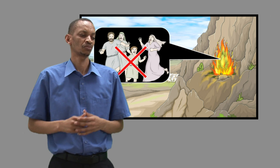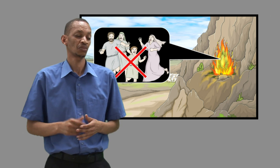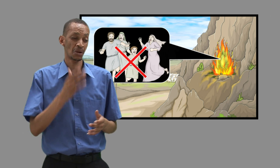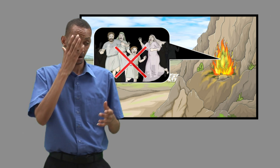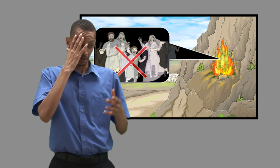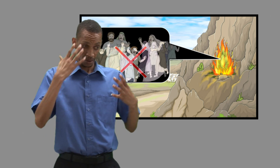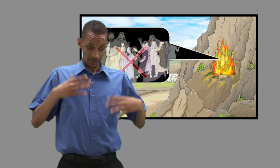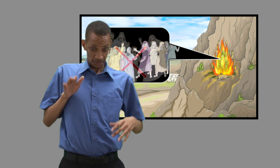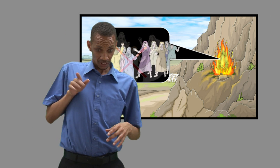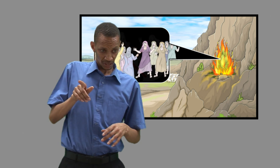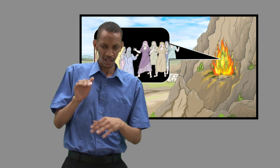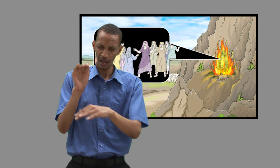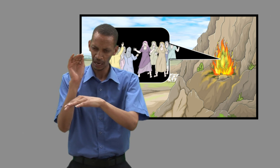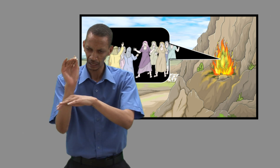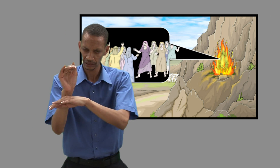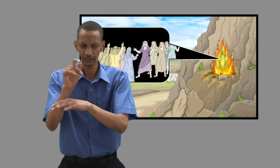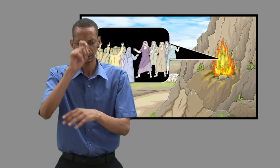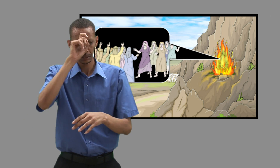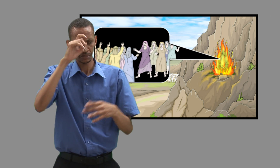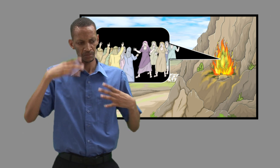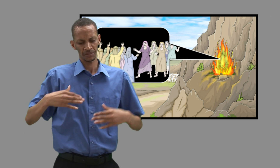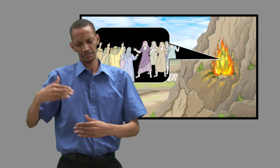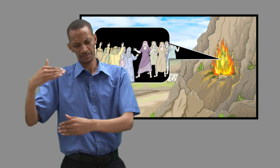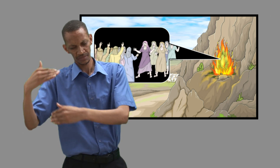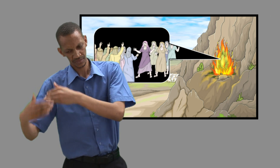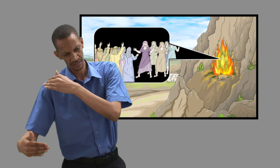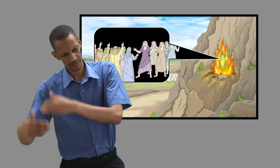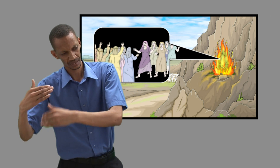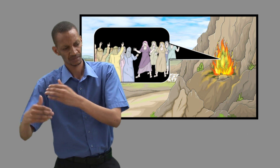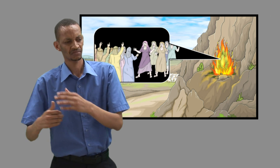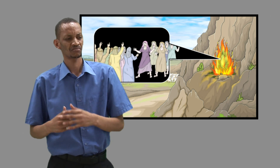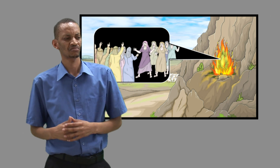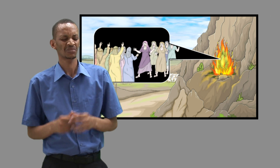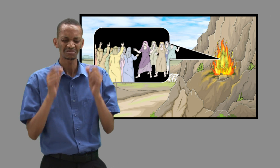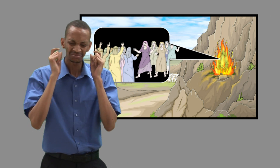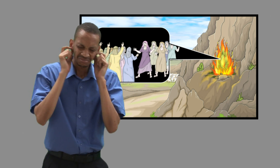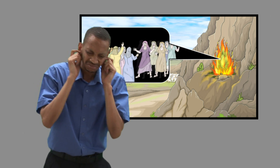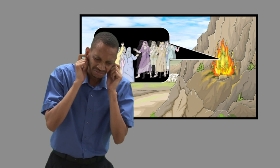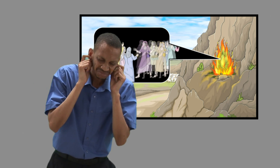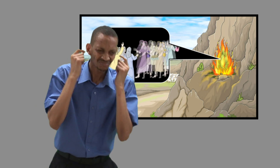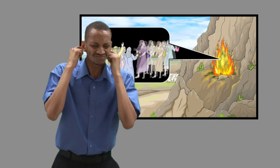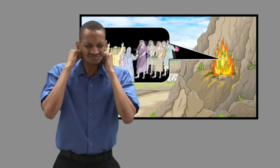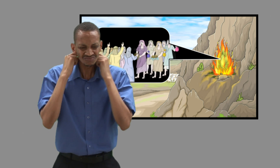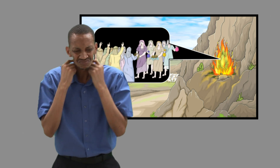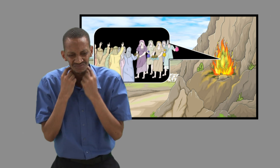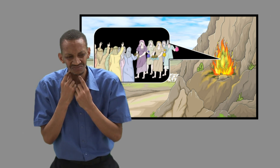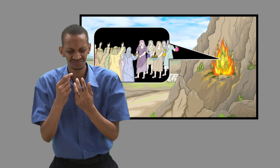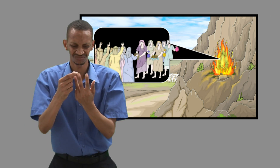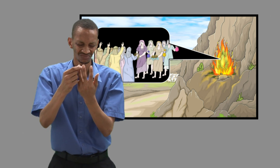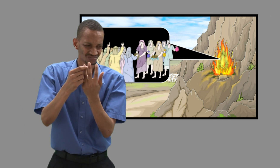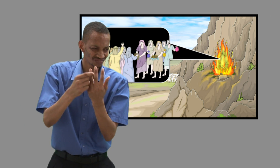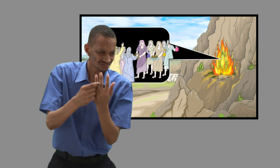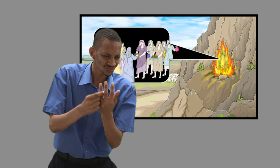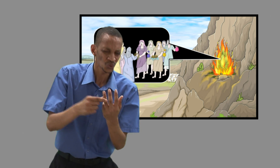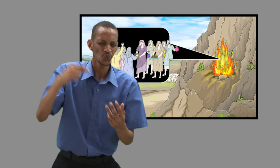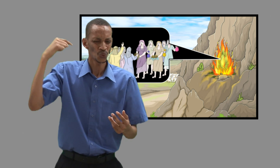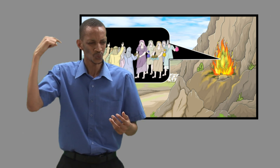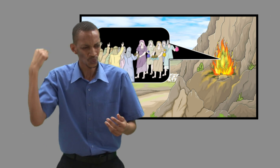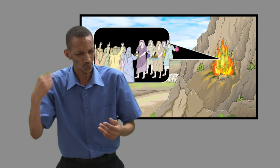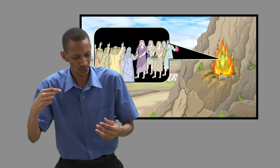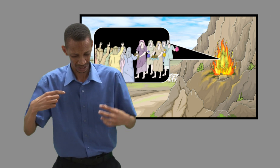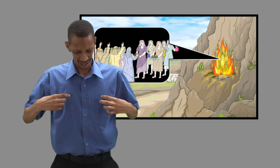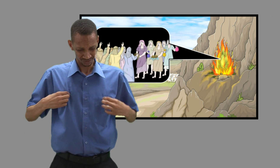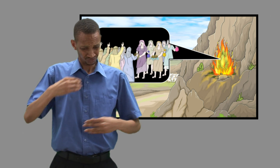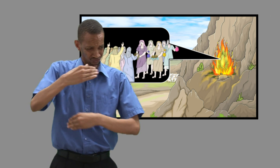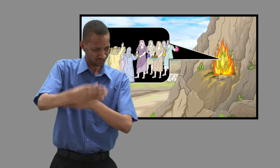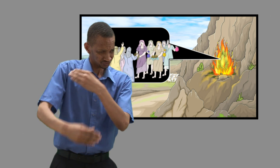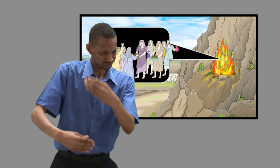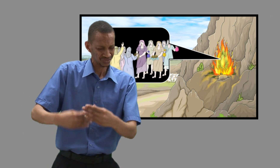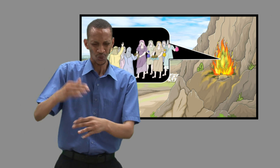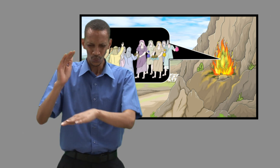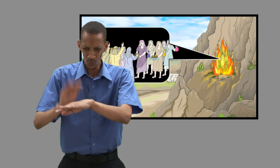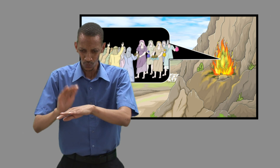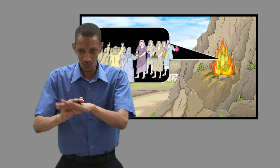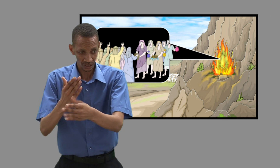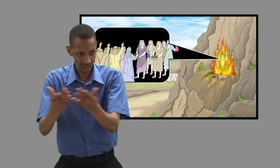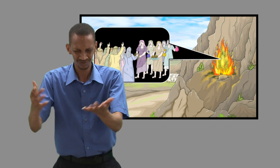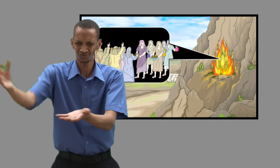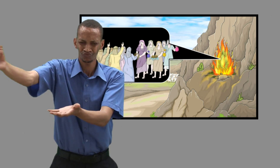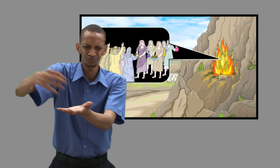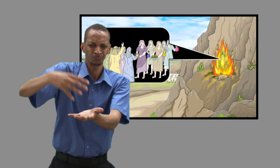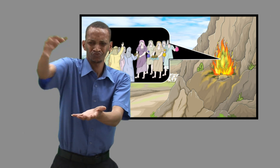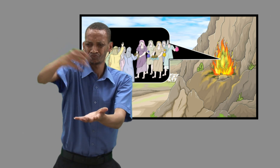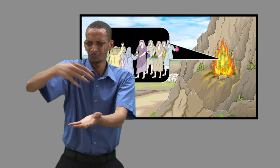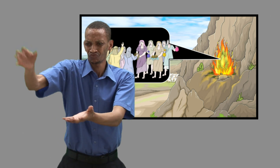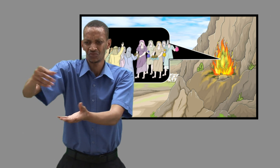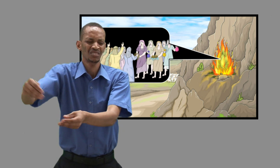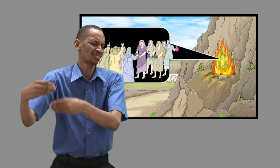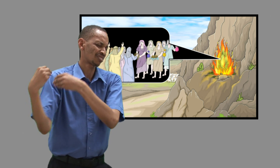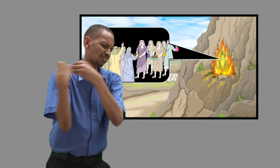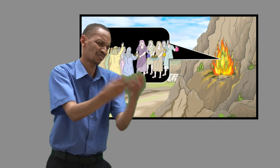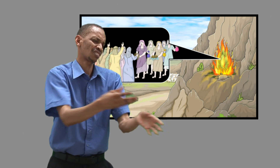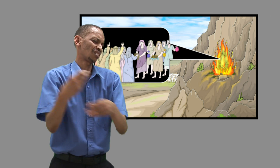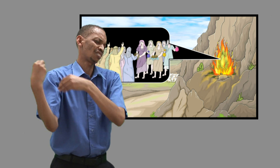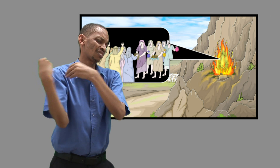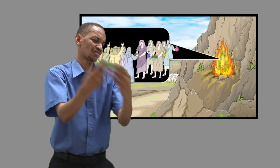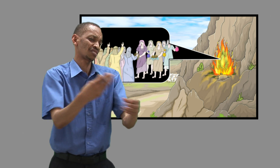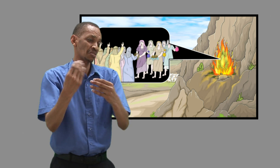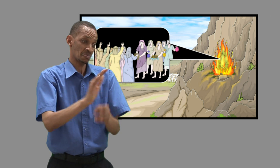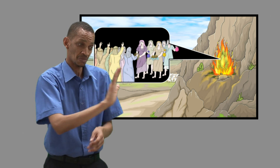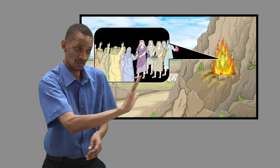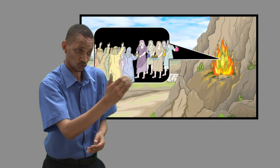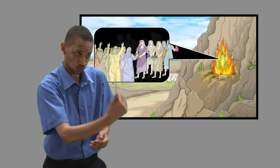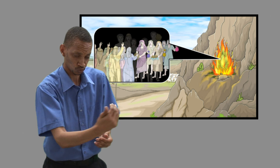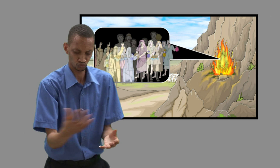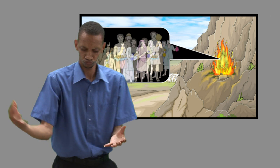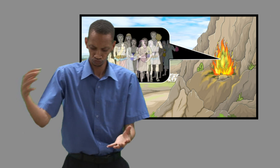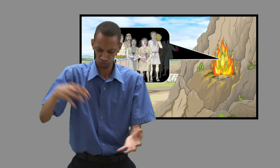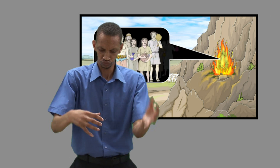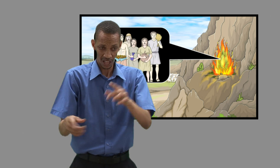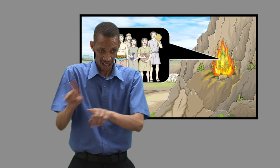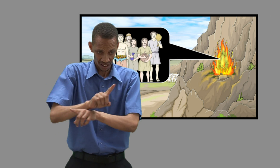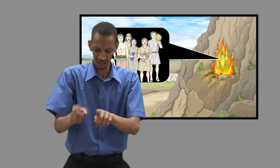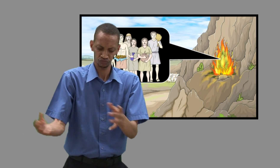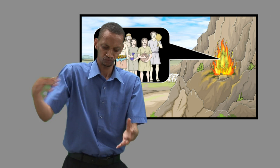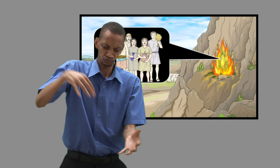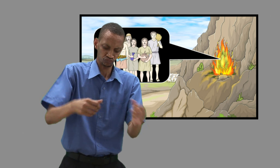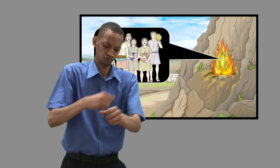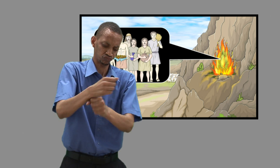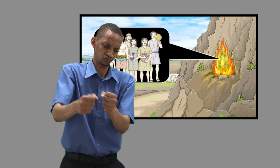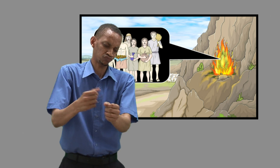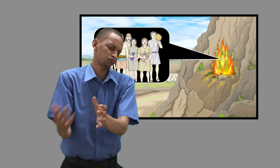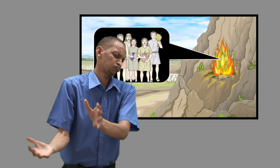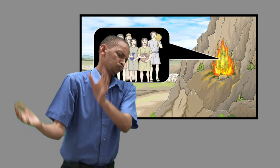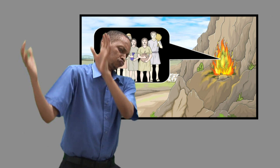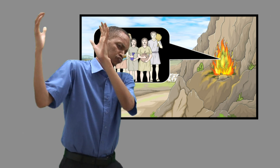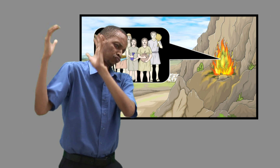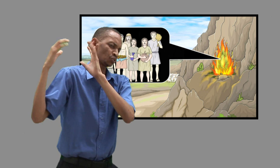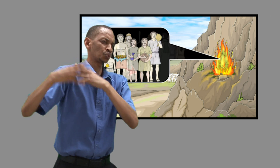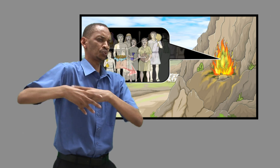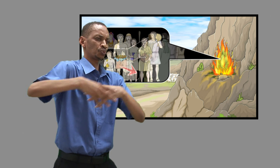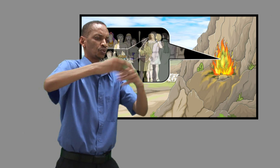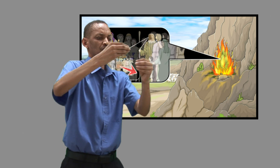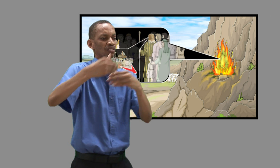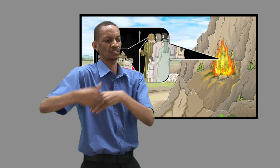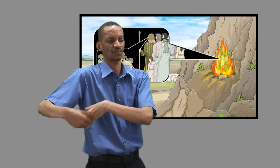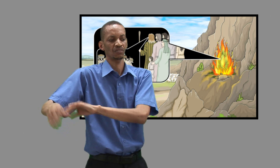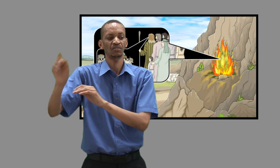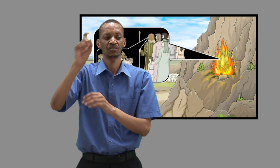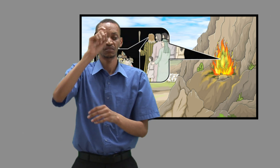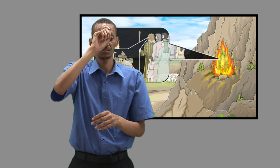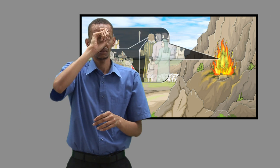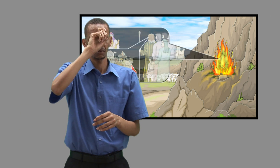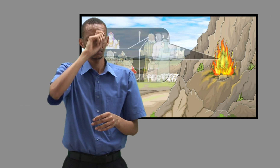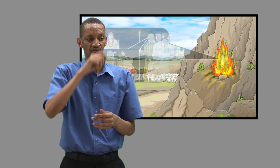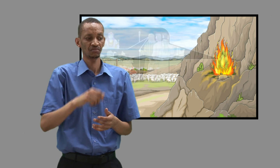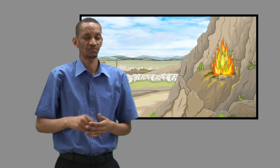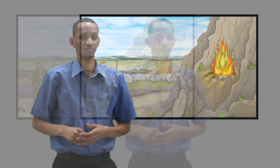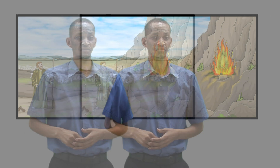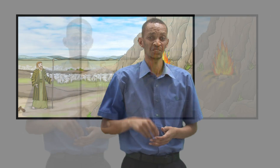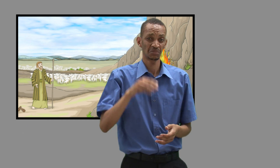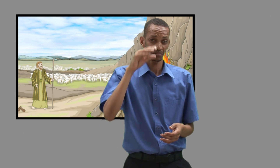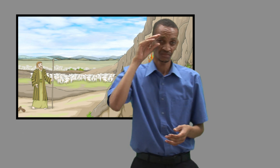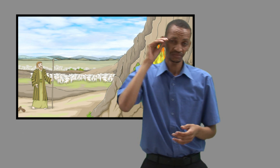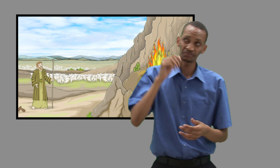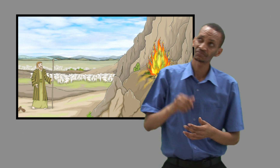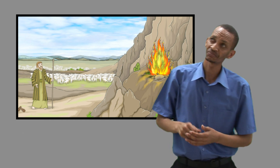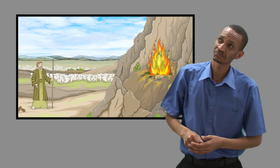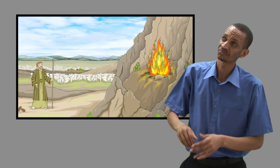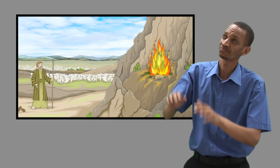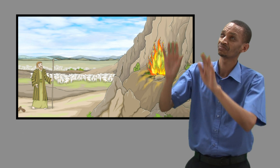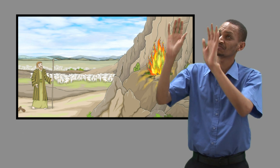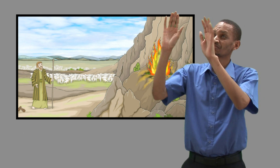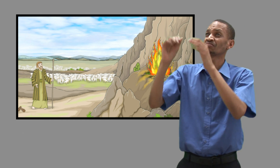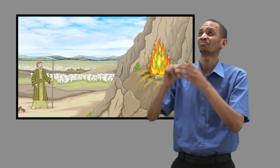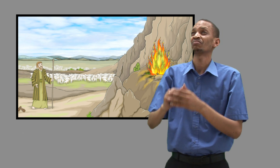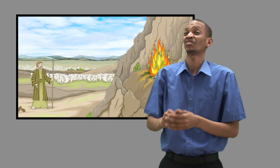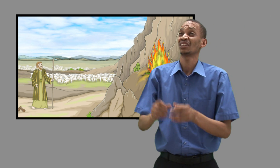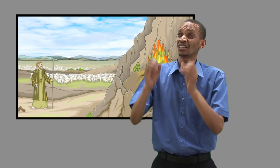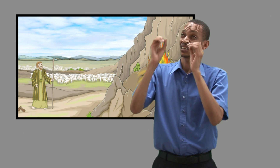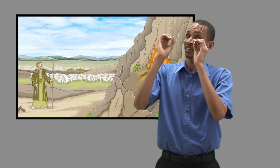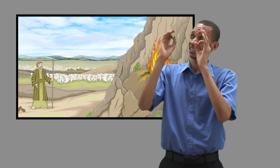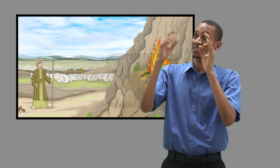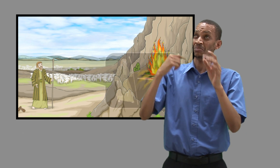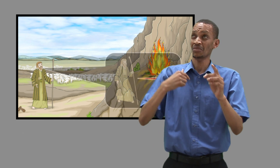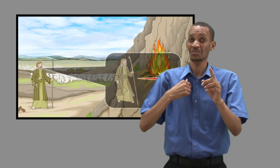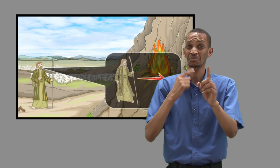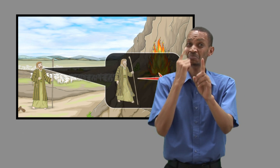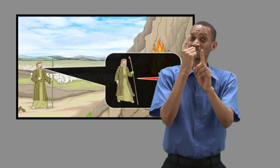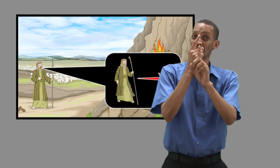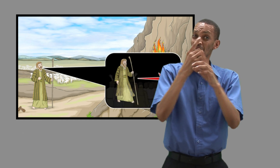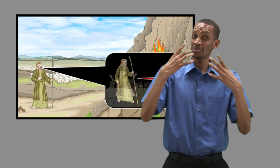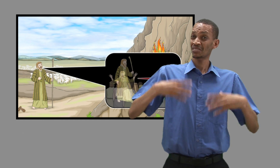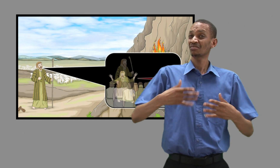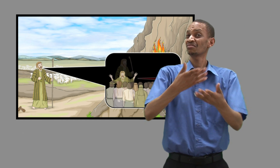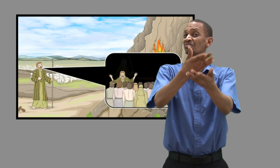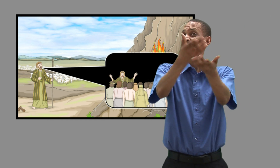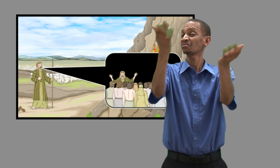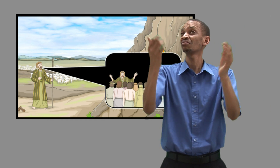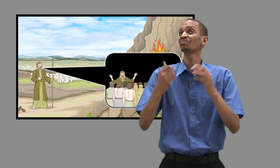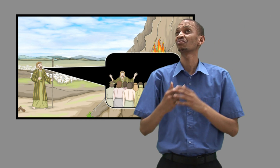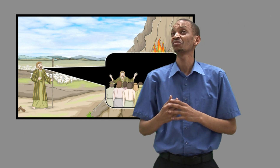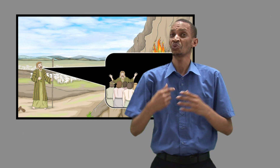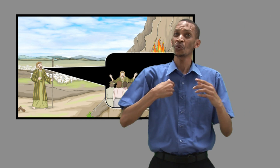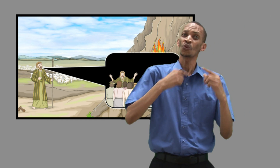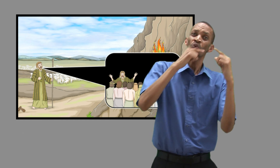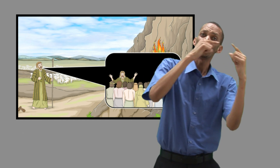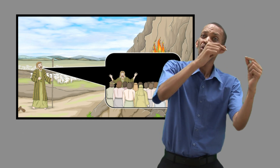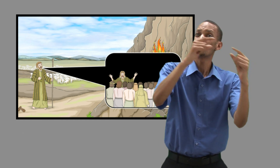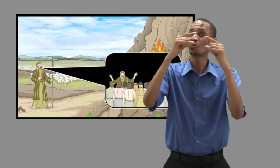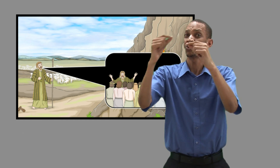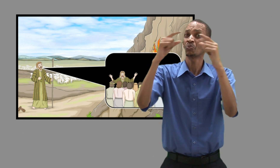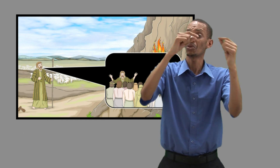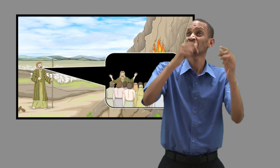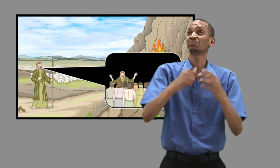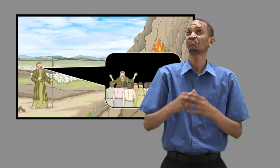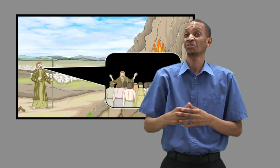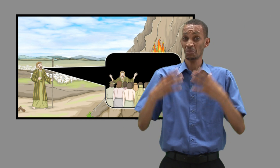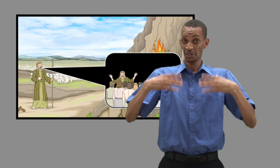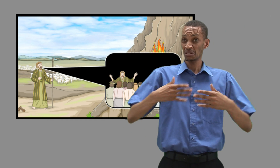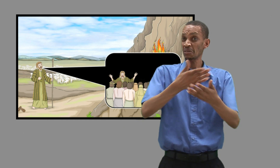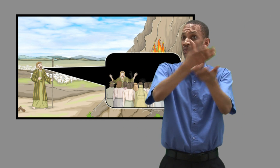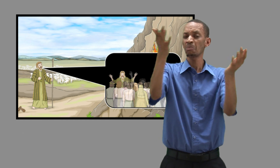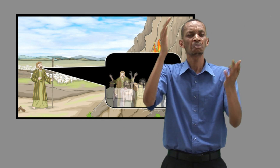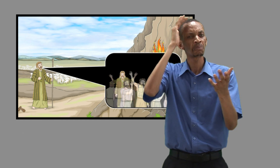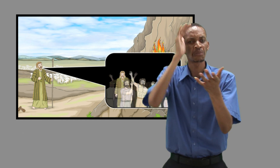Every woman shall ask her neighbor and any woman staying in her house for silver and gold jewelry and clothing, and you will put them on your sons and daughters. So you will plunder the Egyptians.”